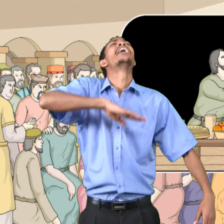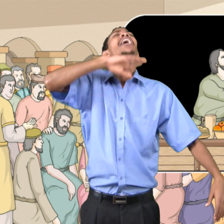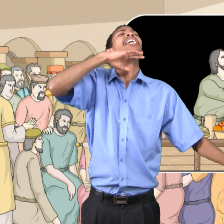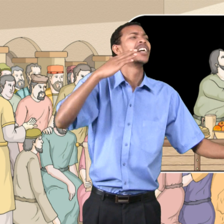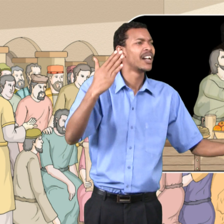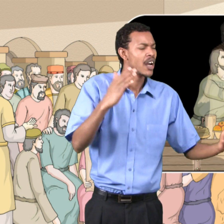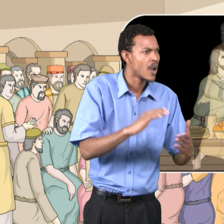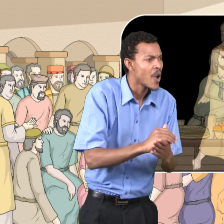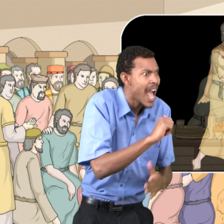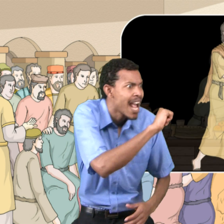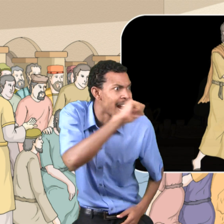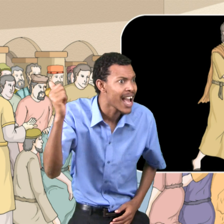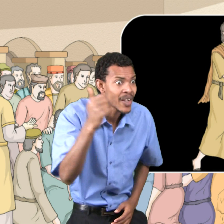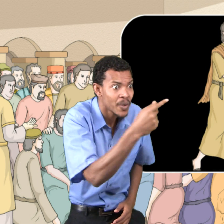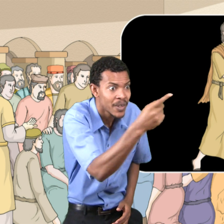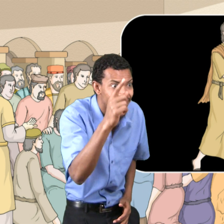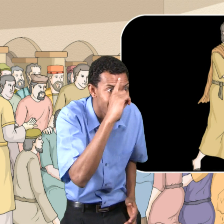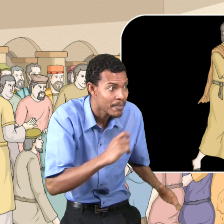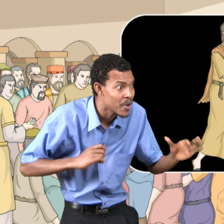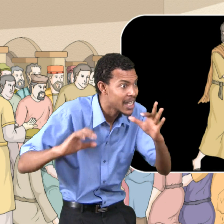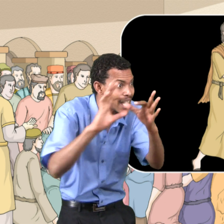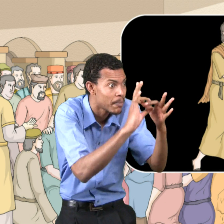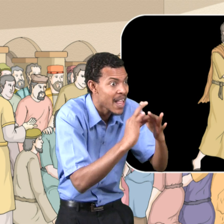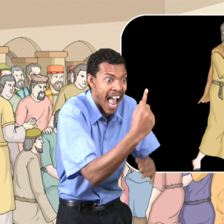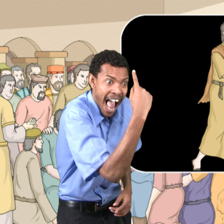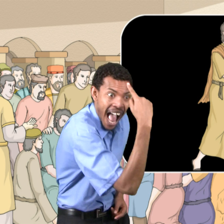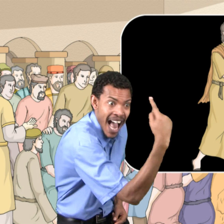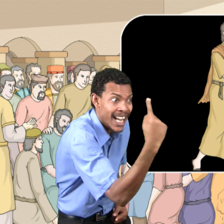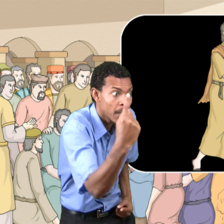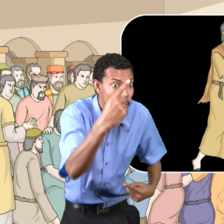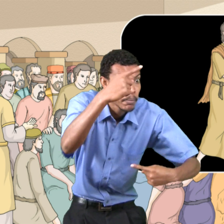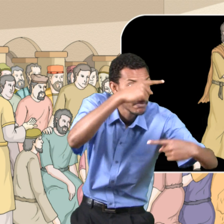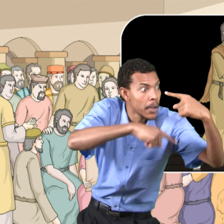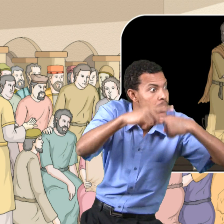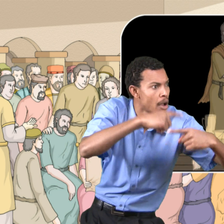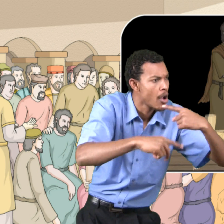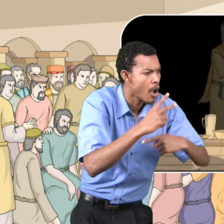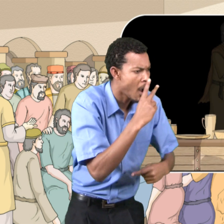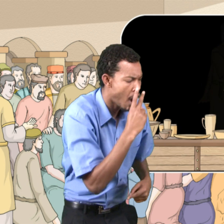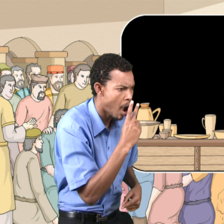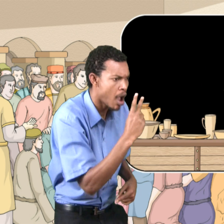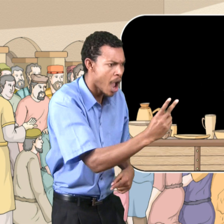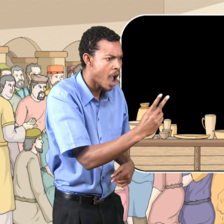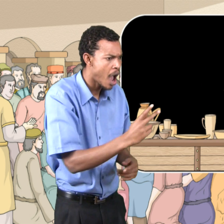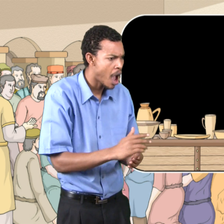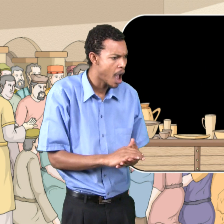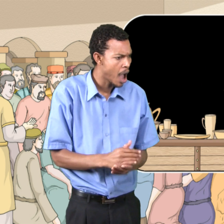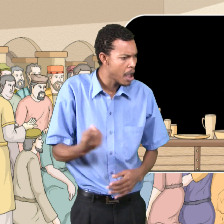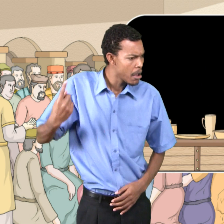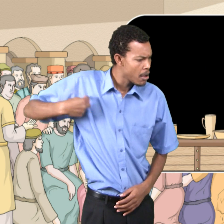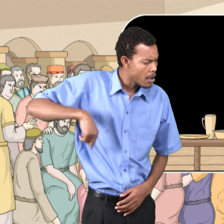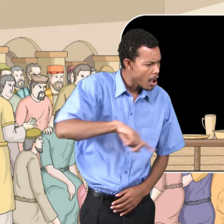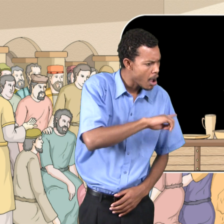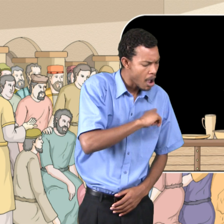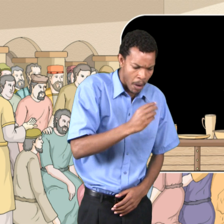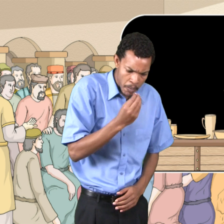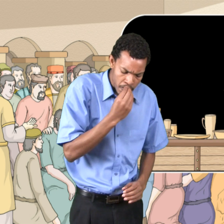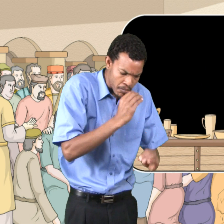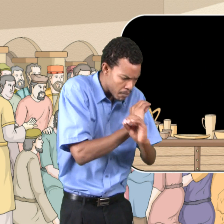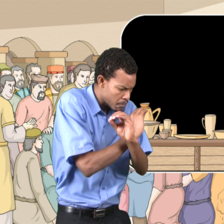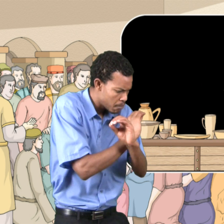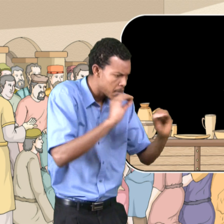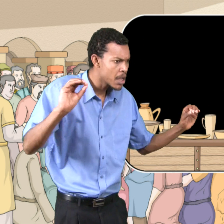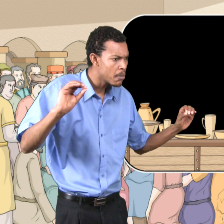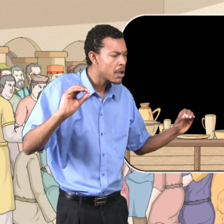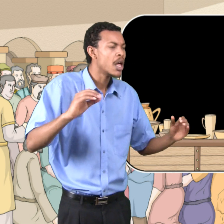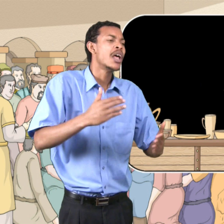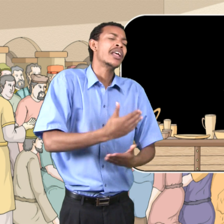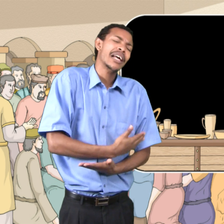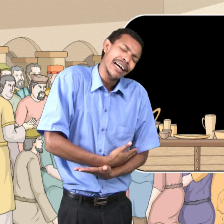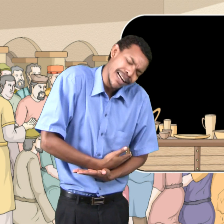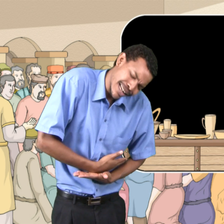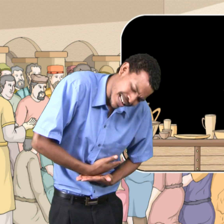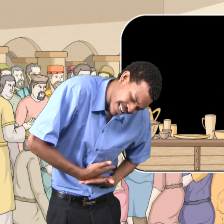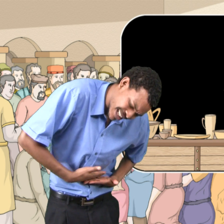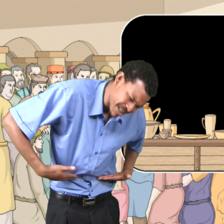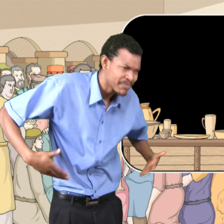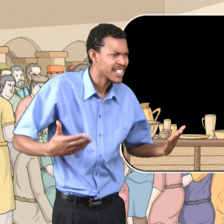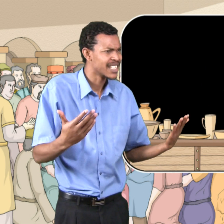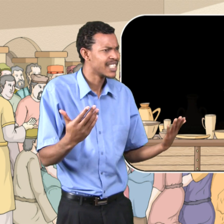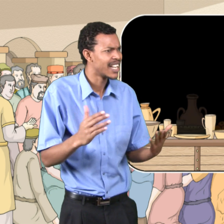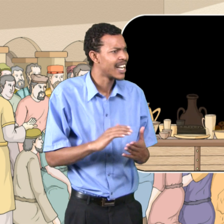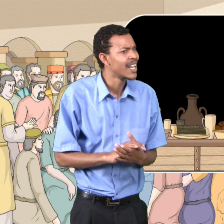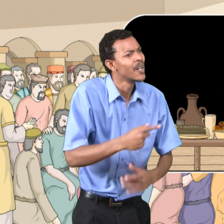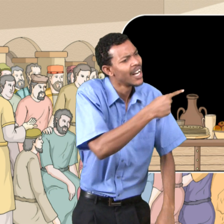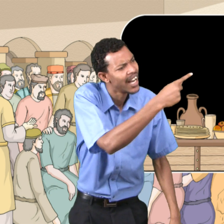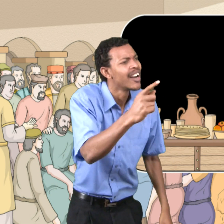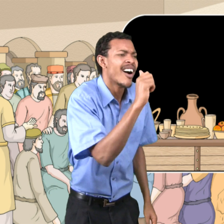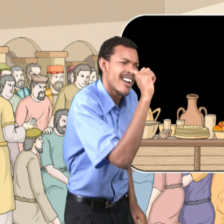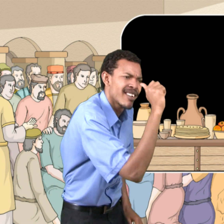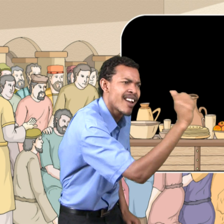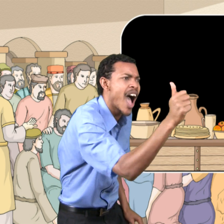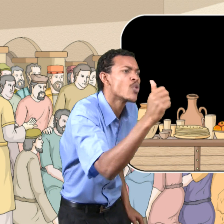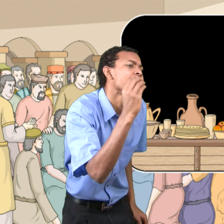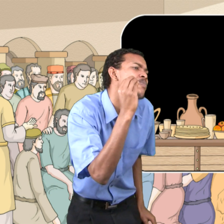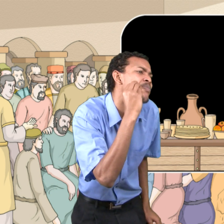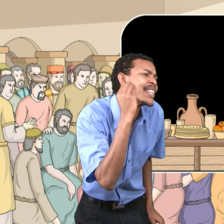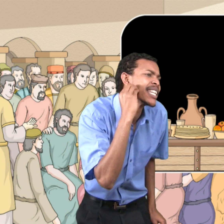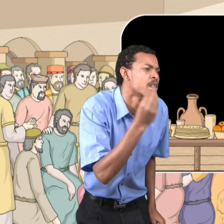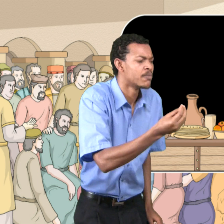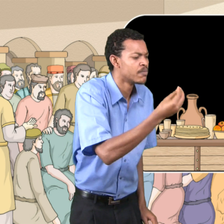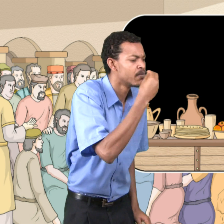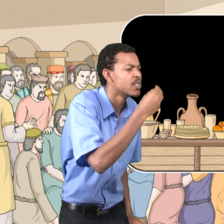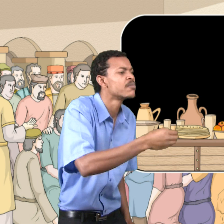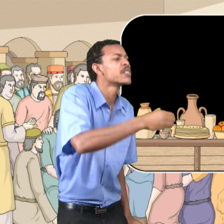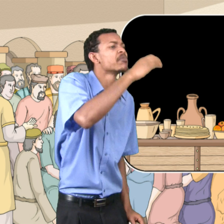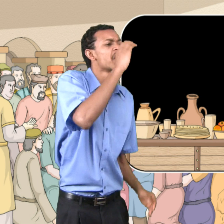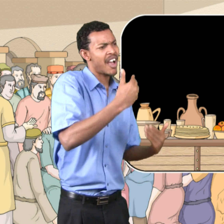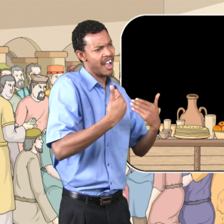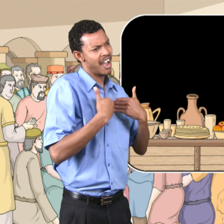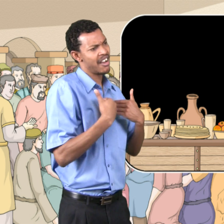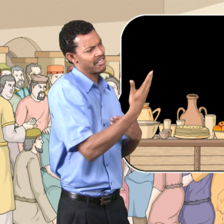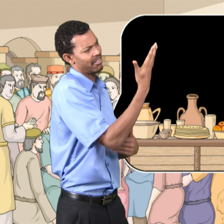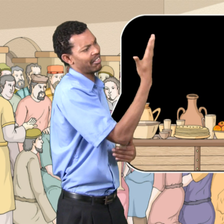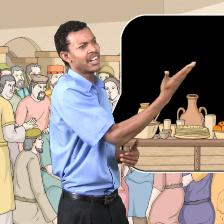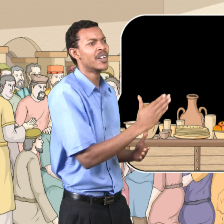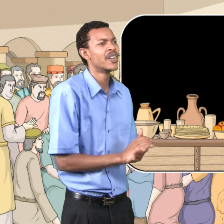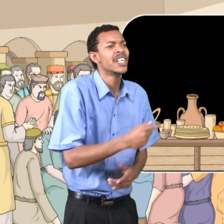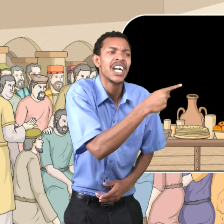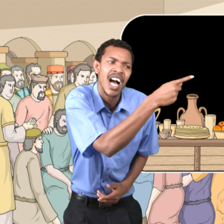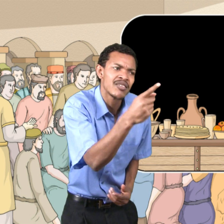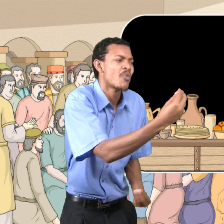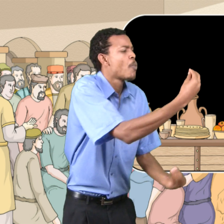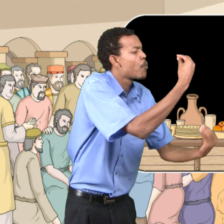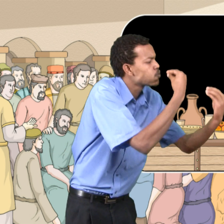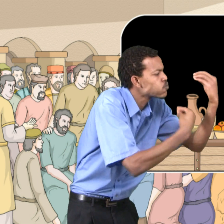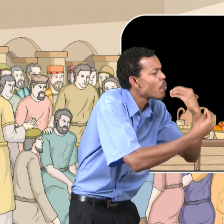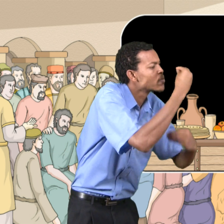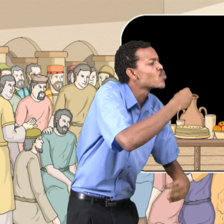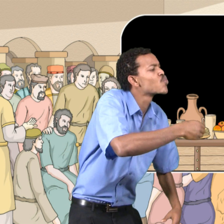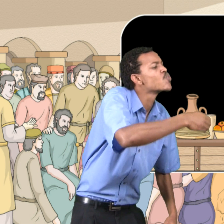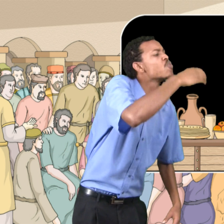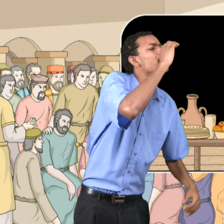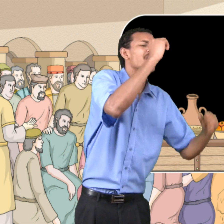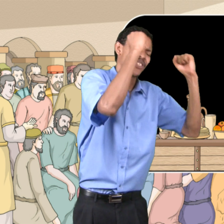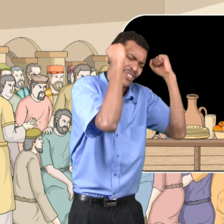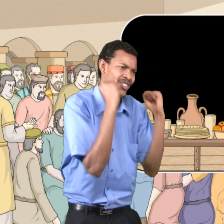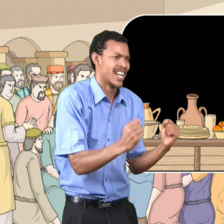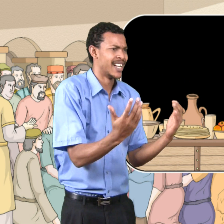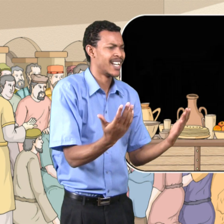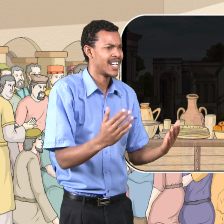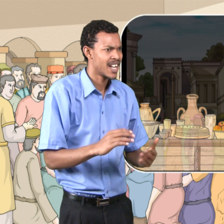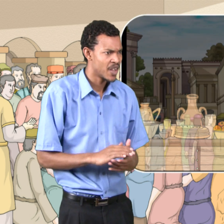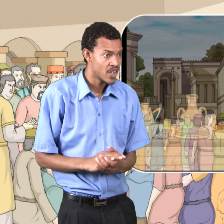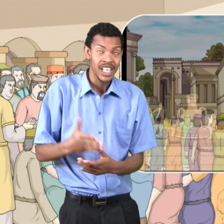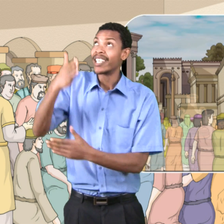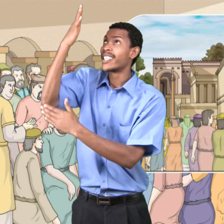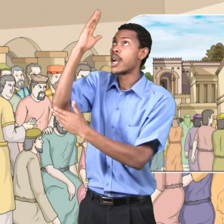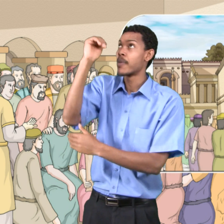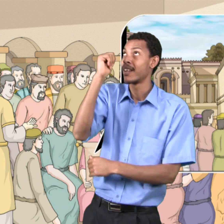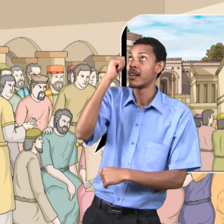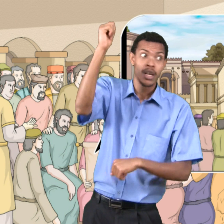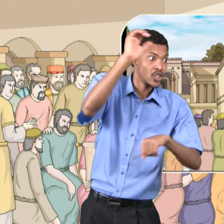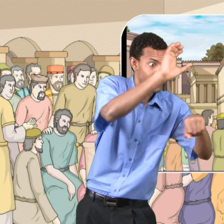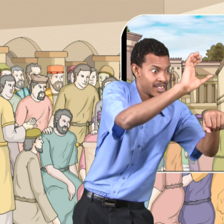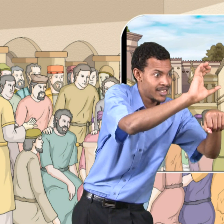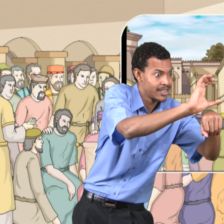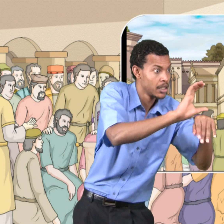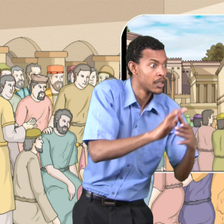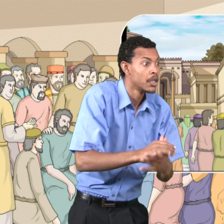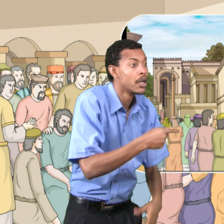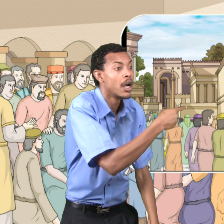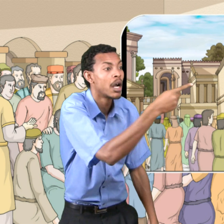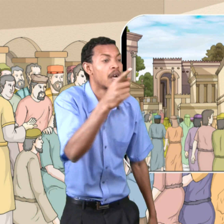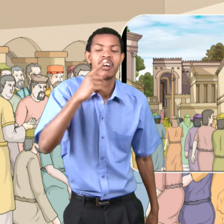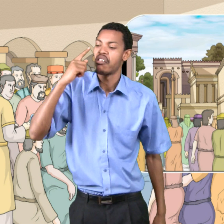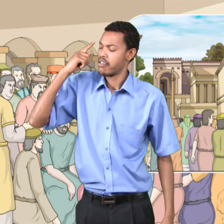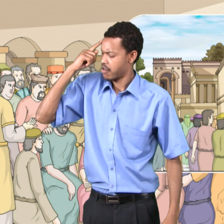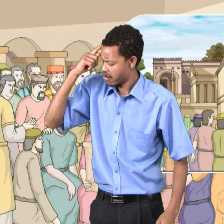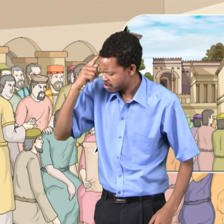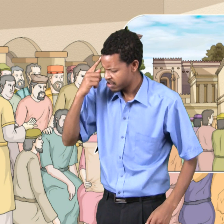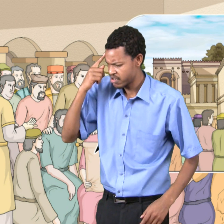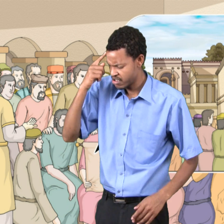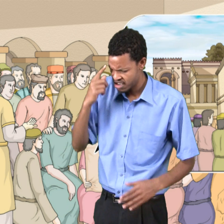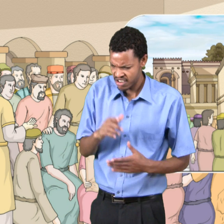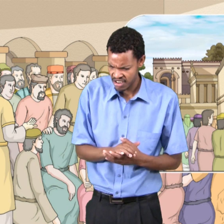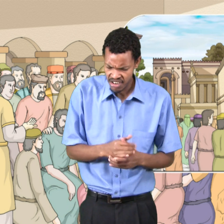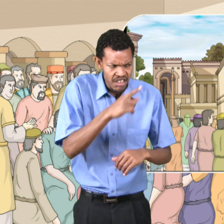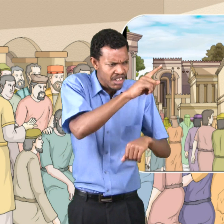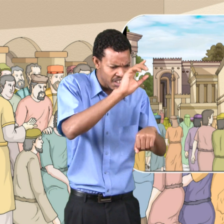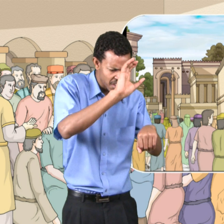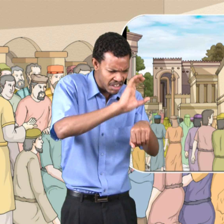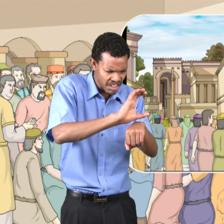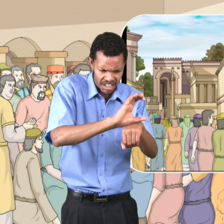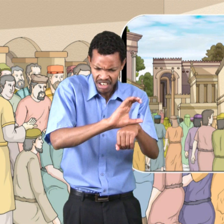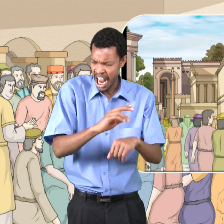While one remains hungry, another gets drunk. Don’t you have your own homes in which to eat and drink?